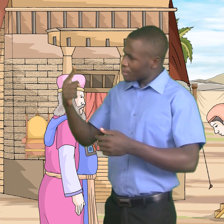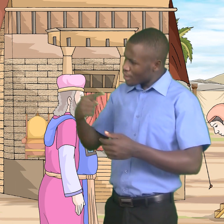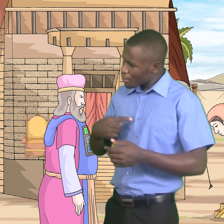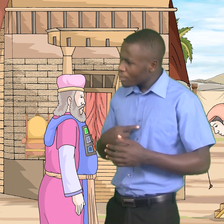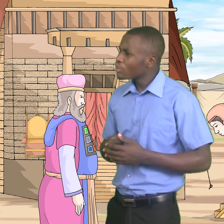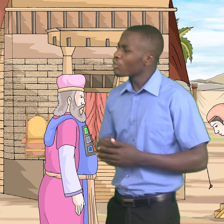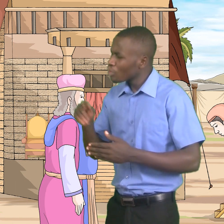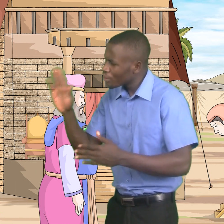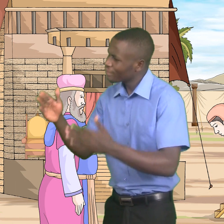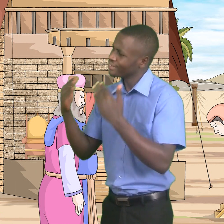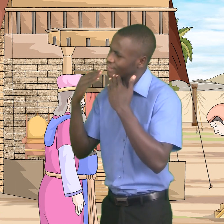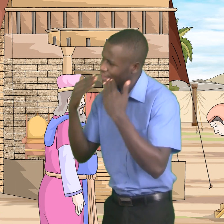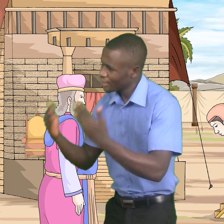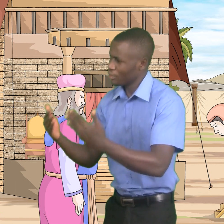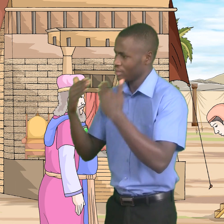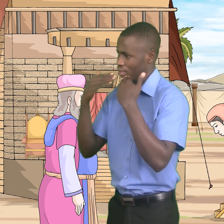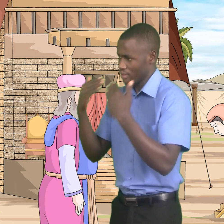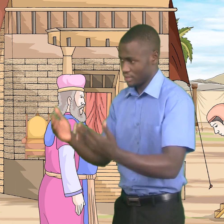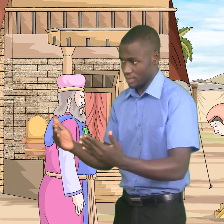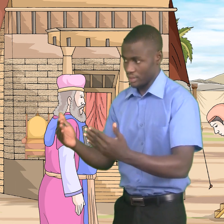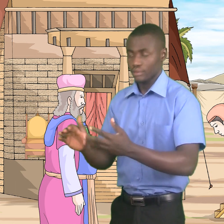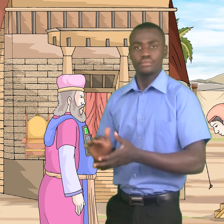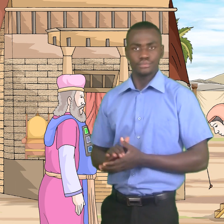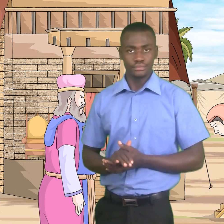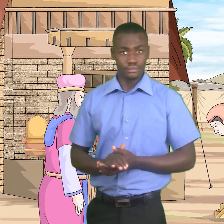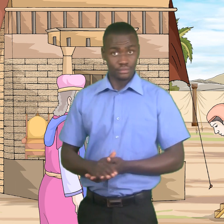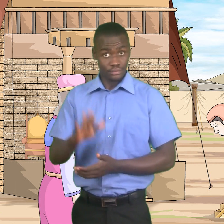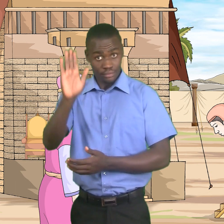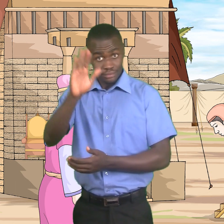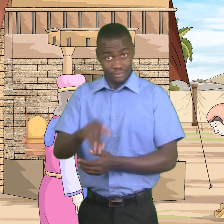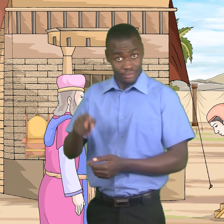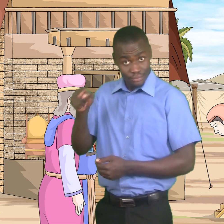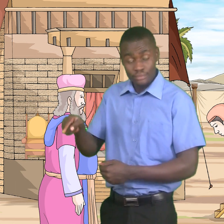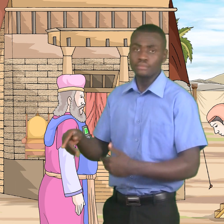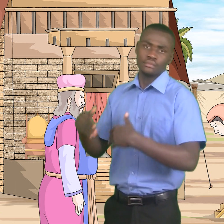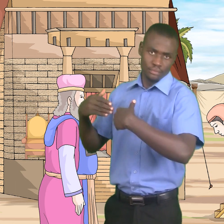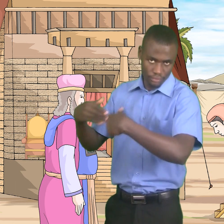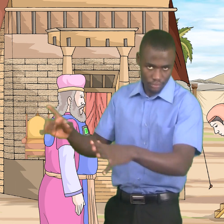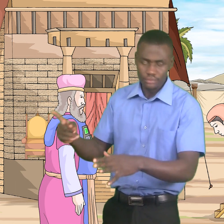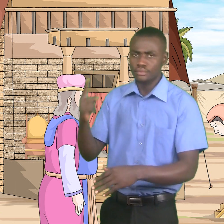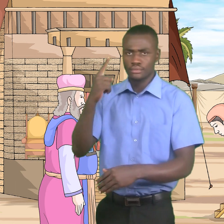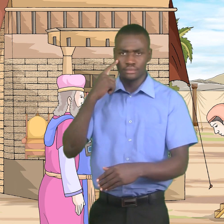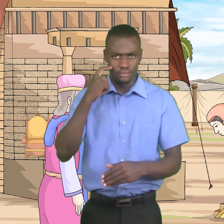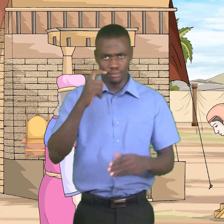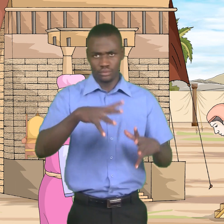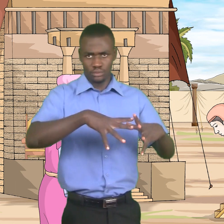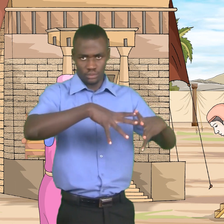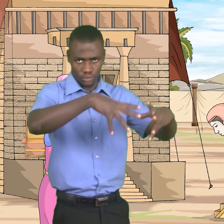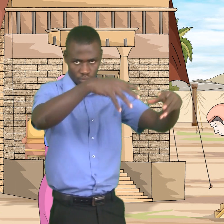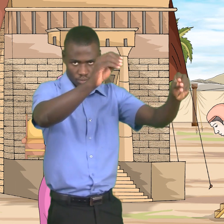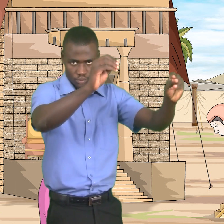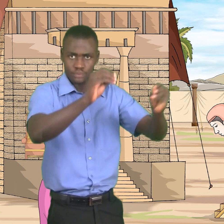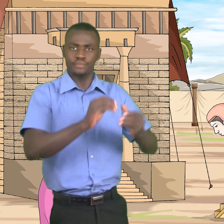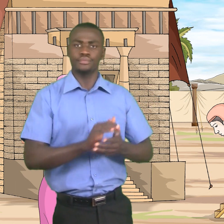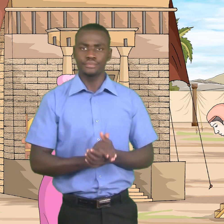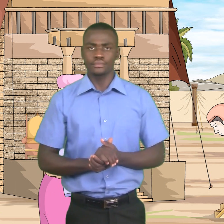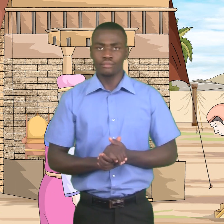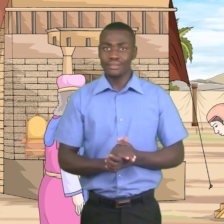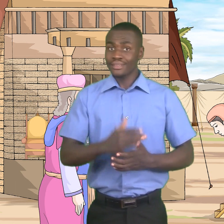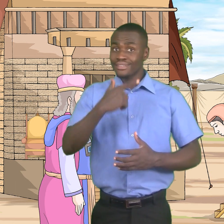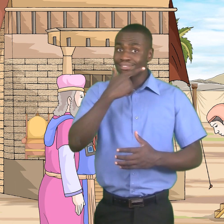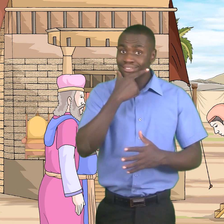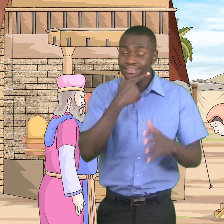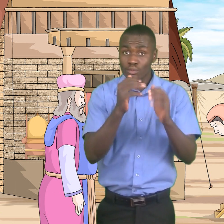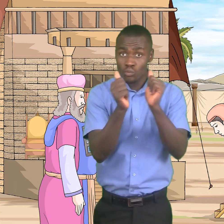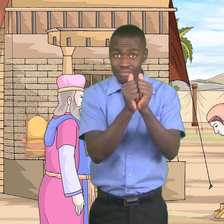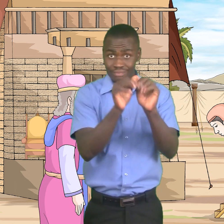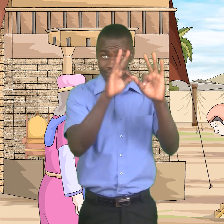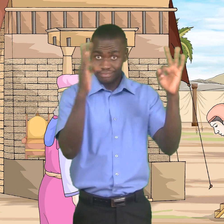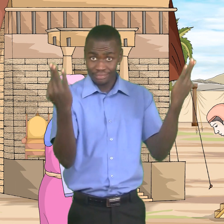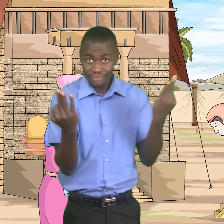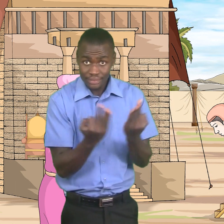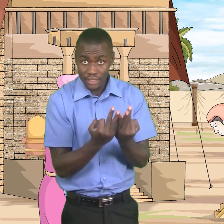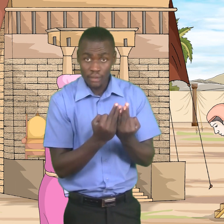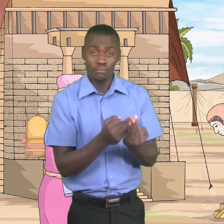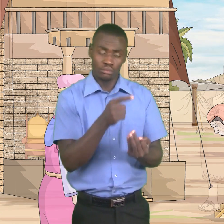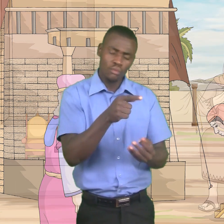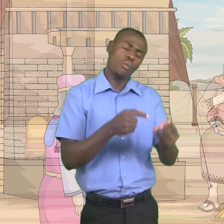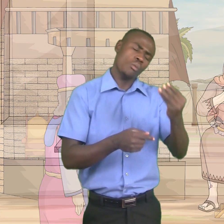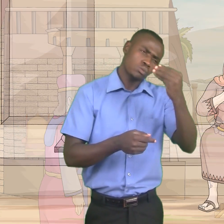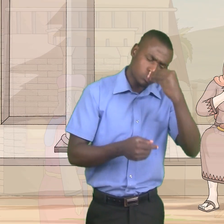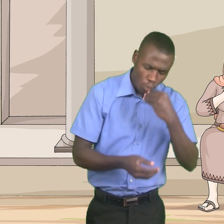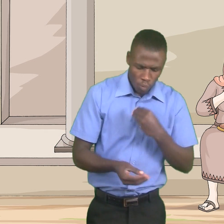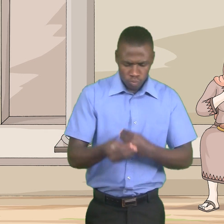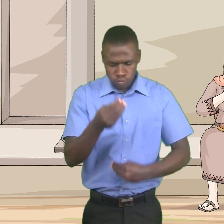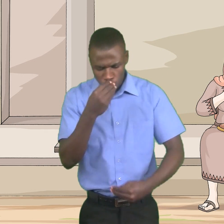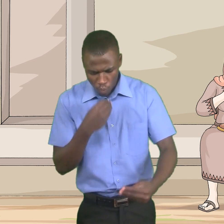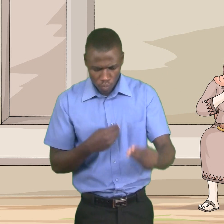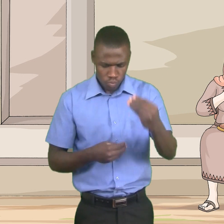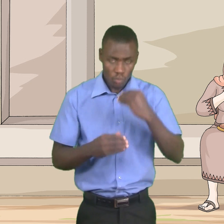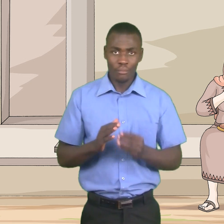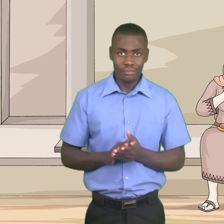“May your maidservant find favor with you,” said Hannah.